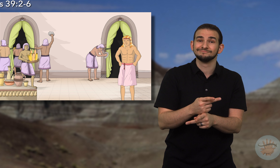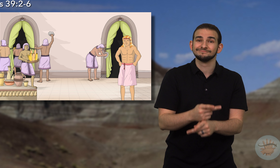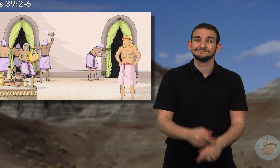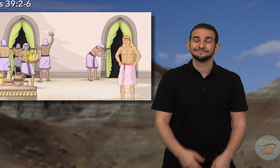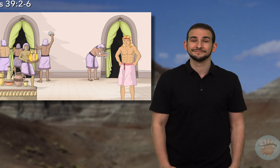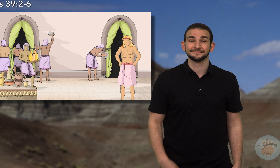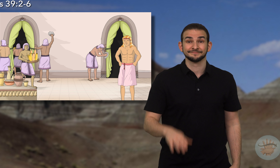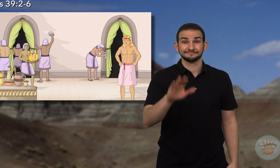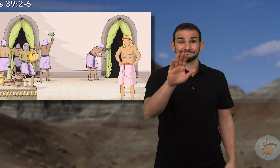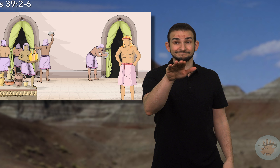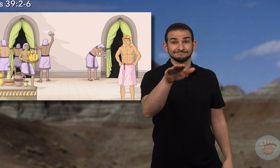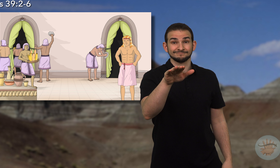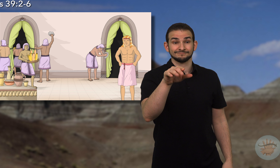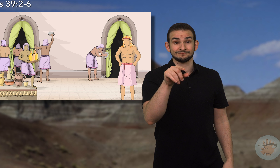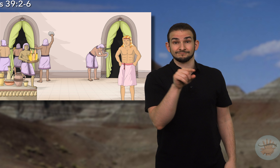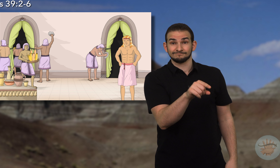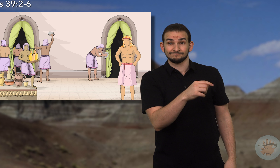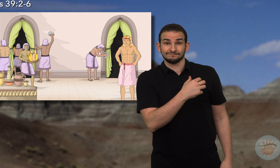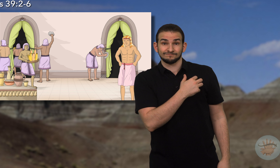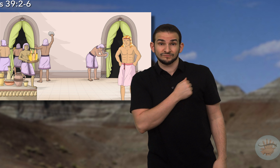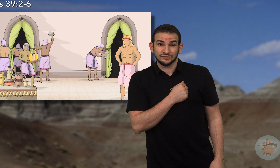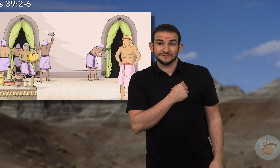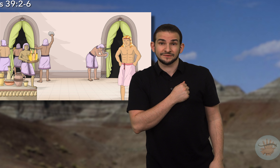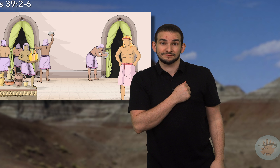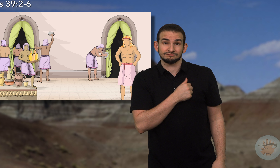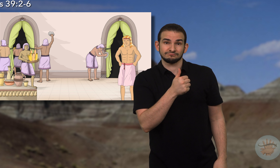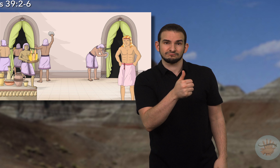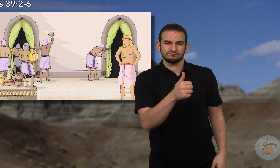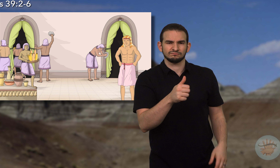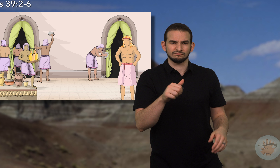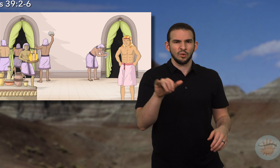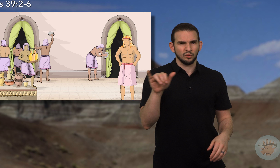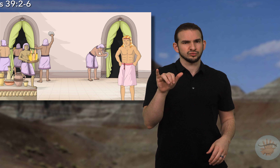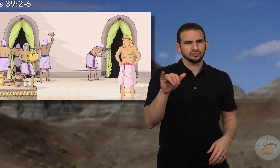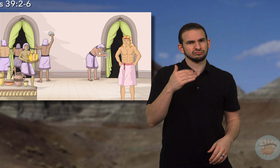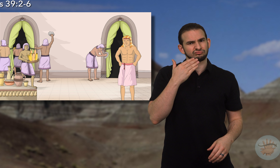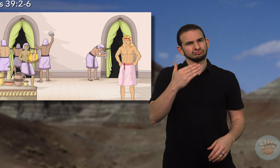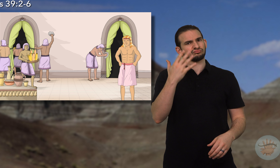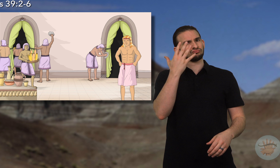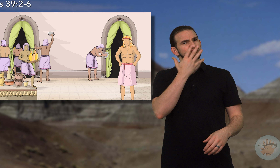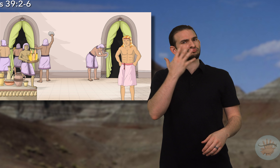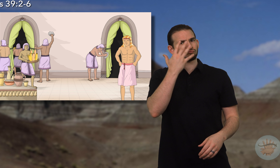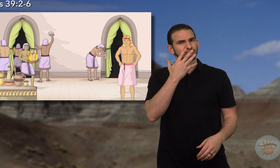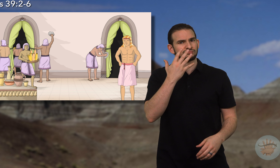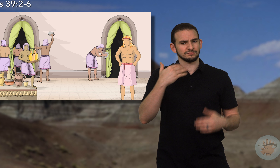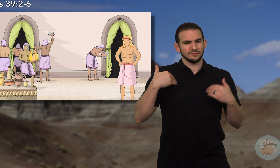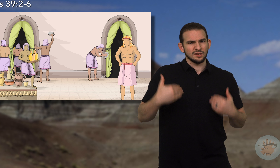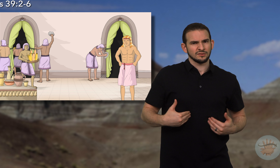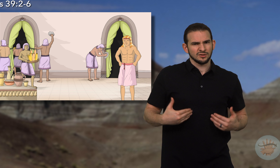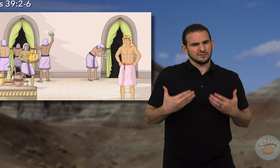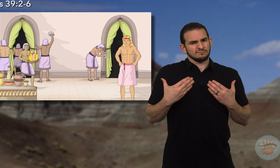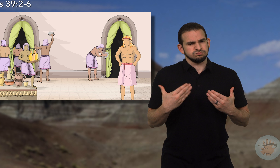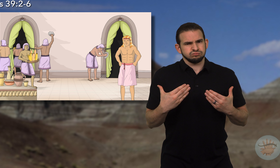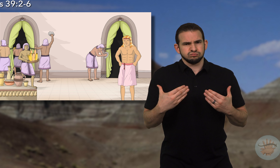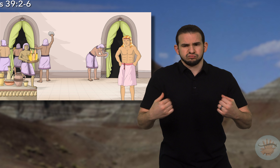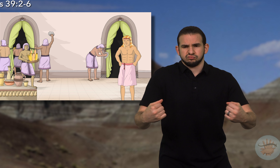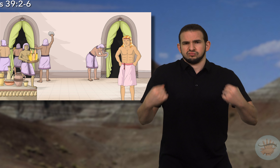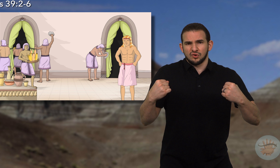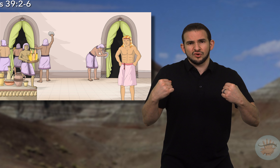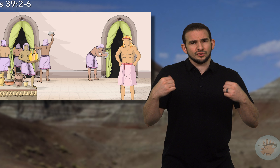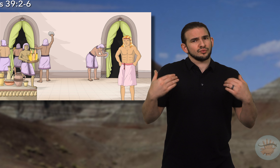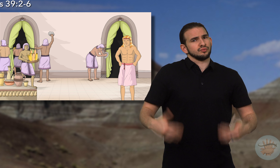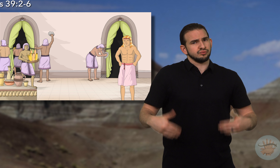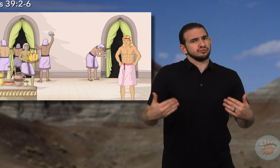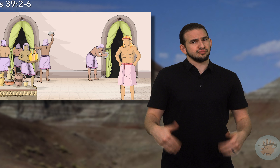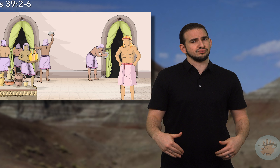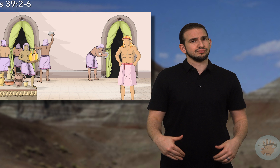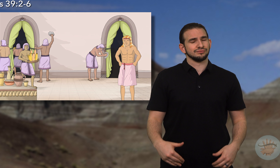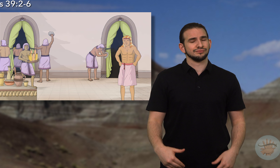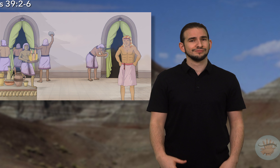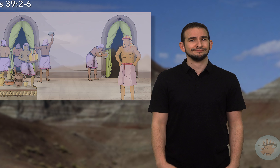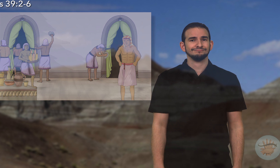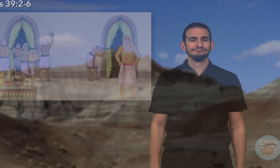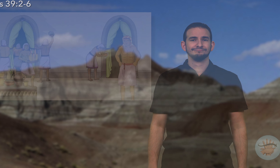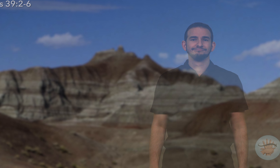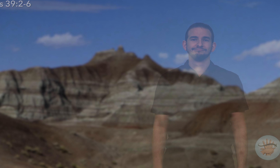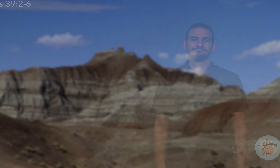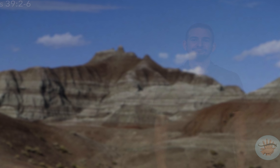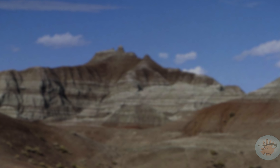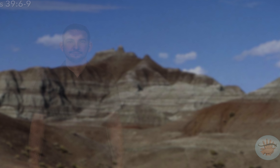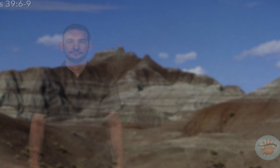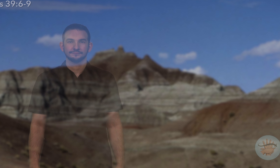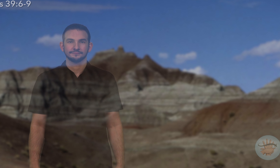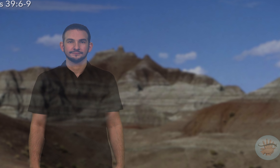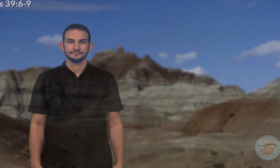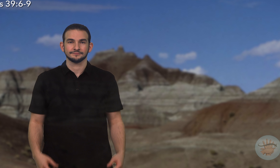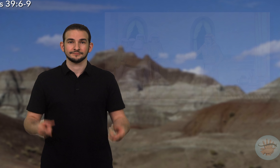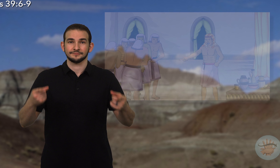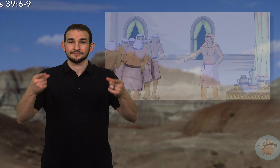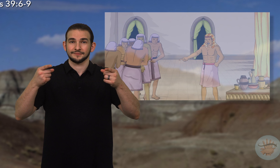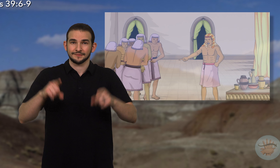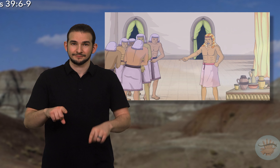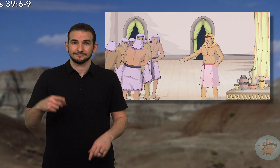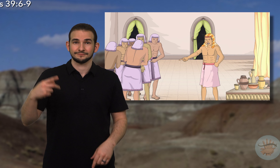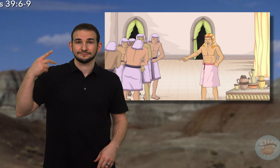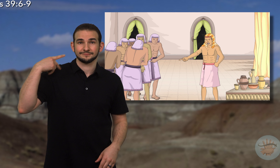Now Joseph was well-built and handsome,